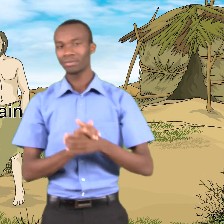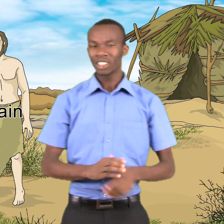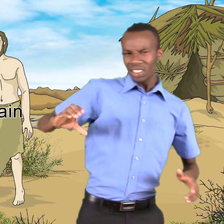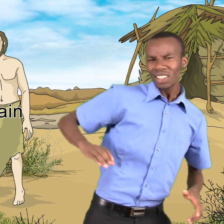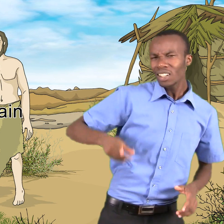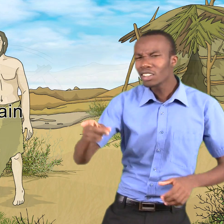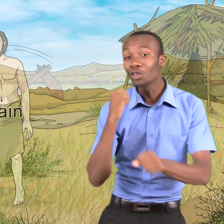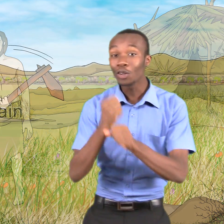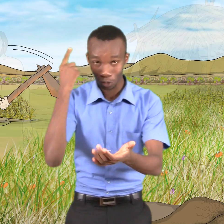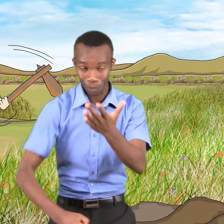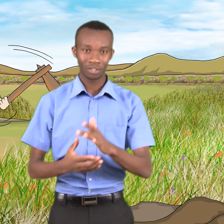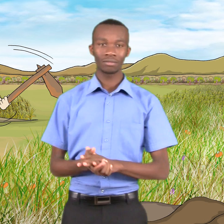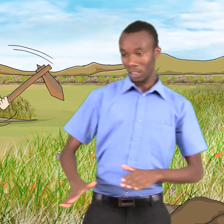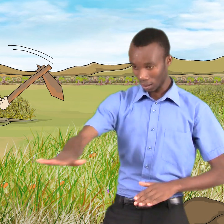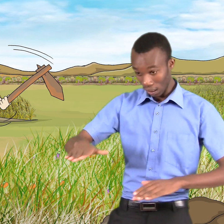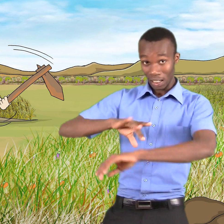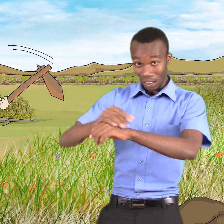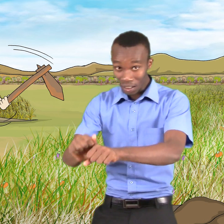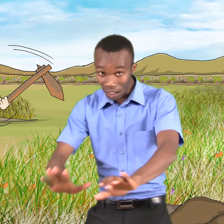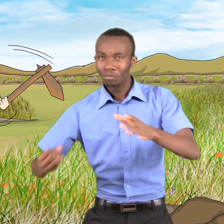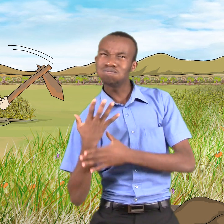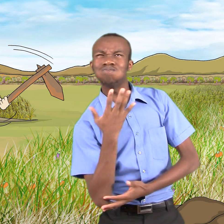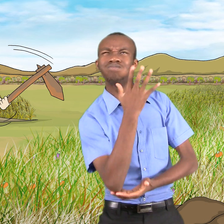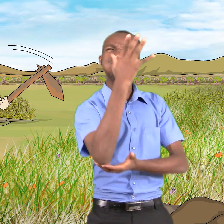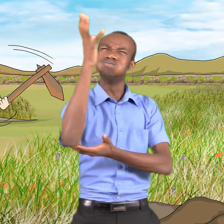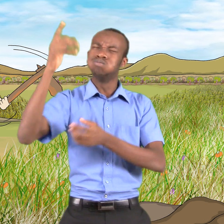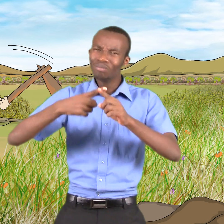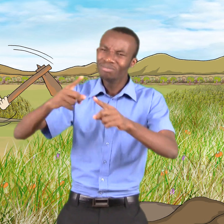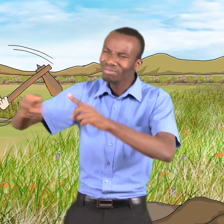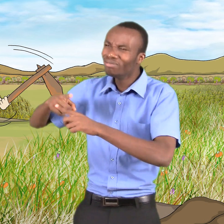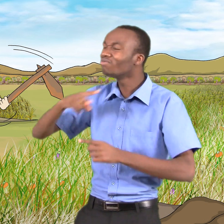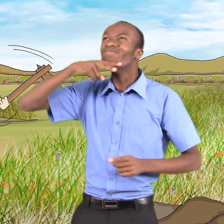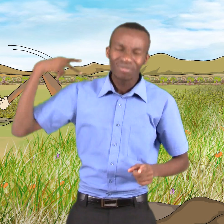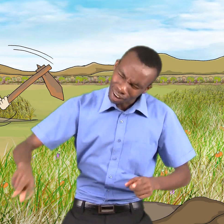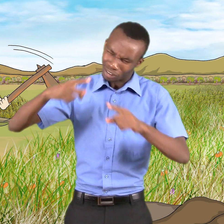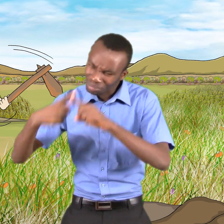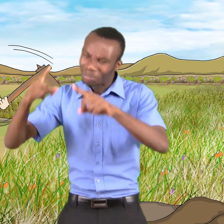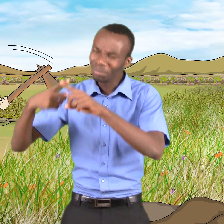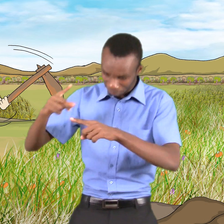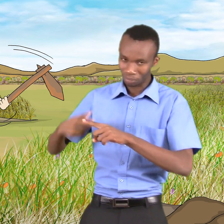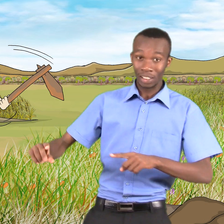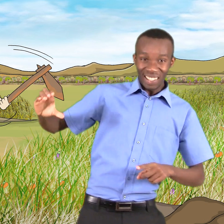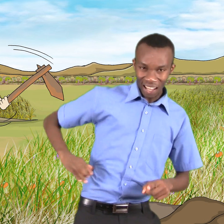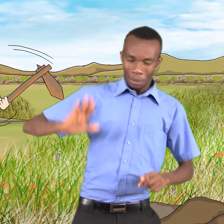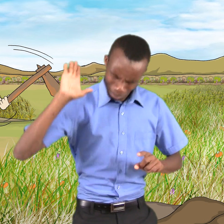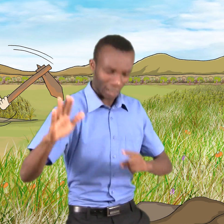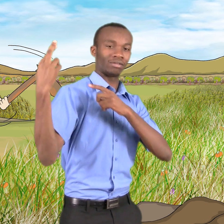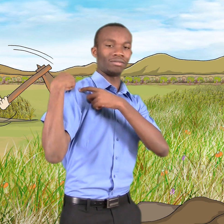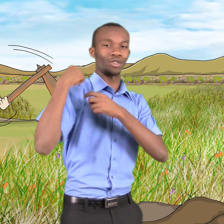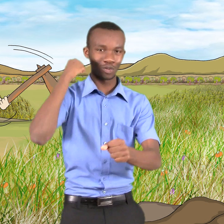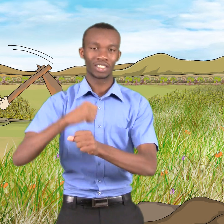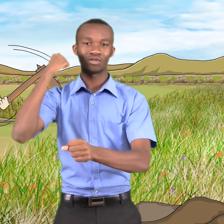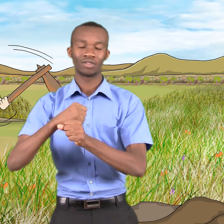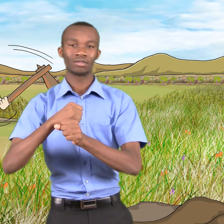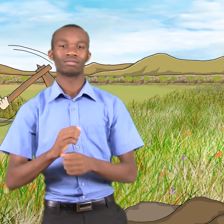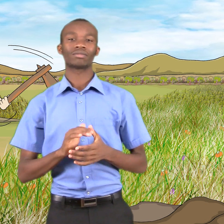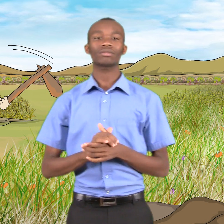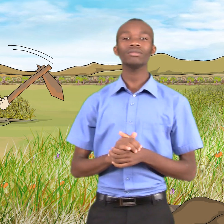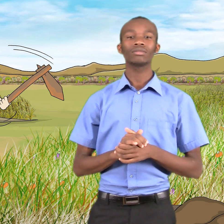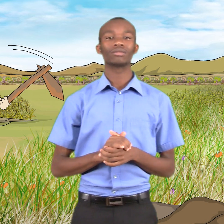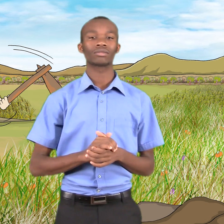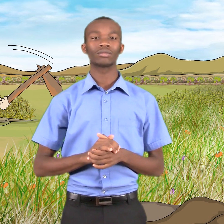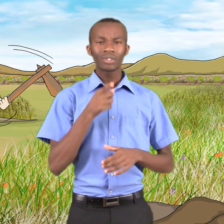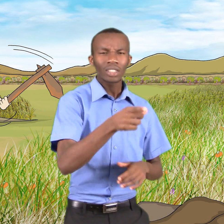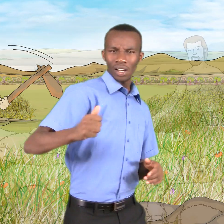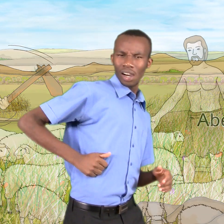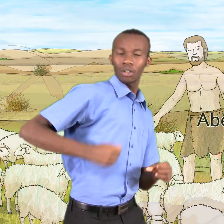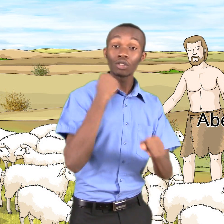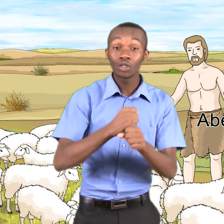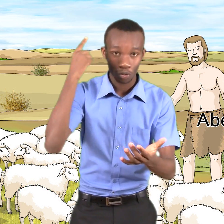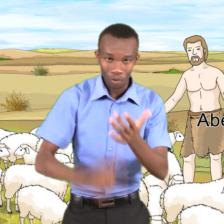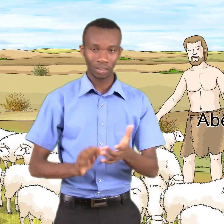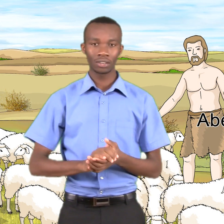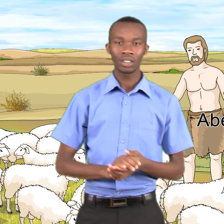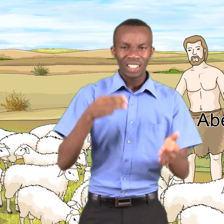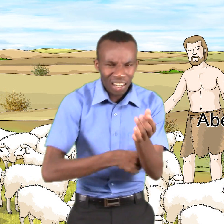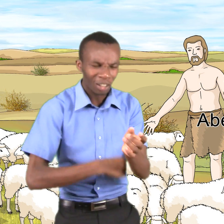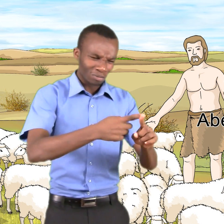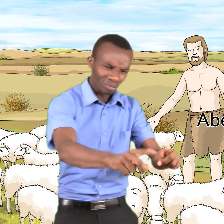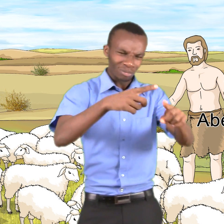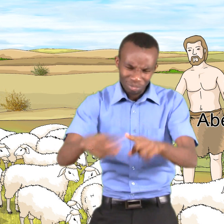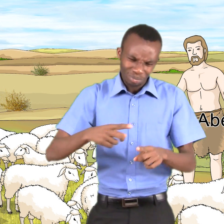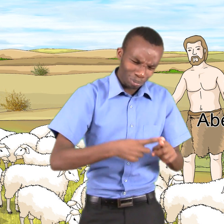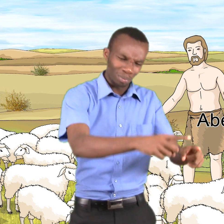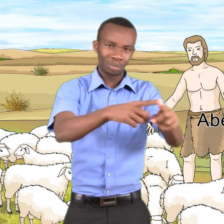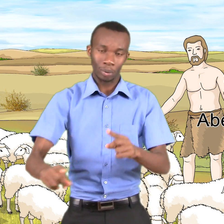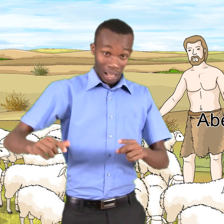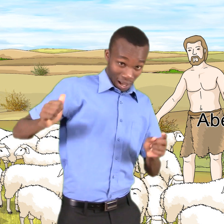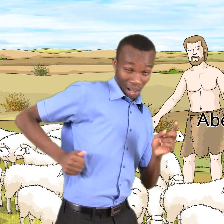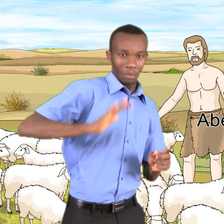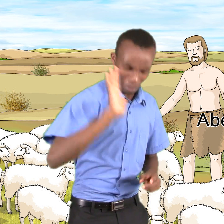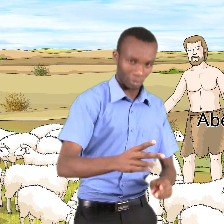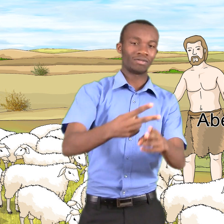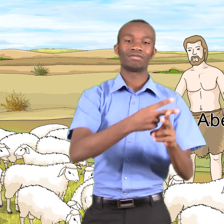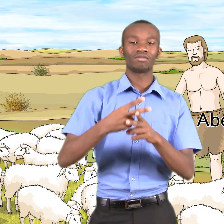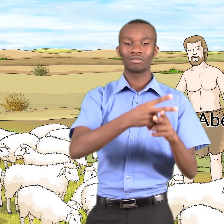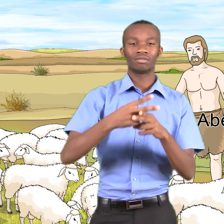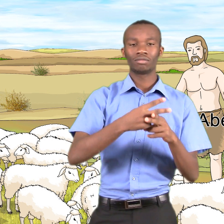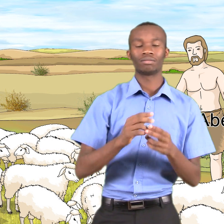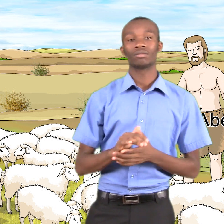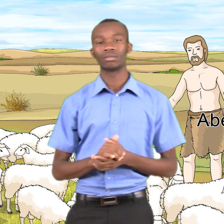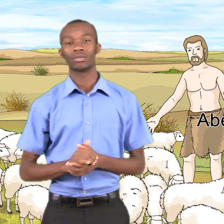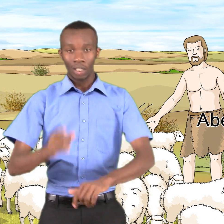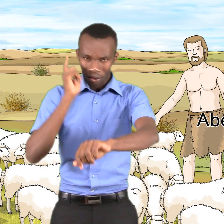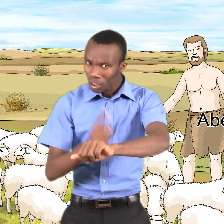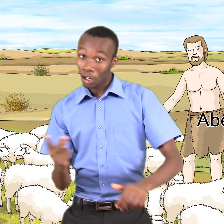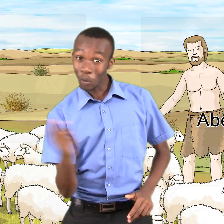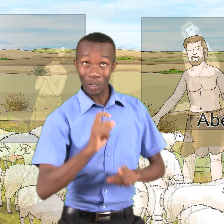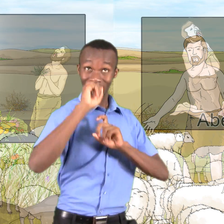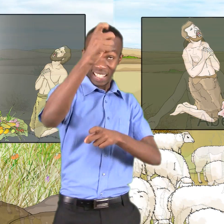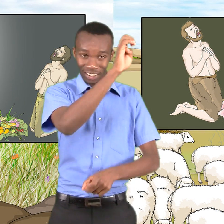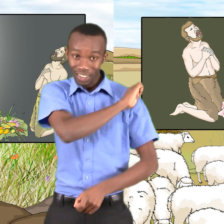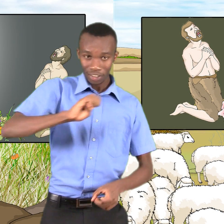Now Abel was a keeper of sheep, while Cain was a tiller of the soil.